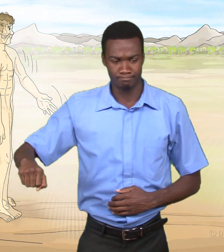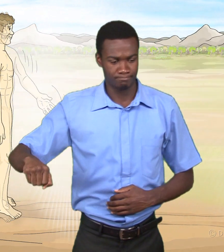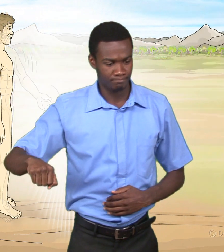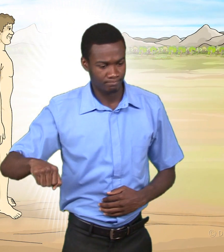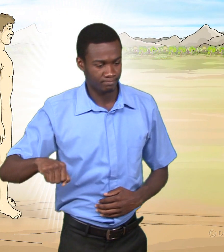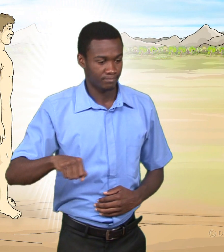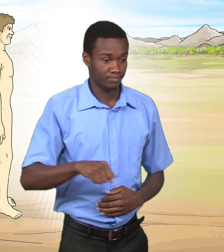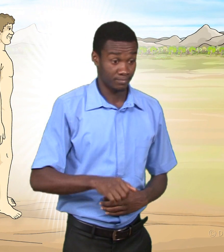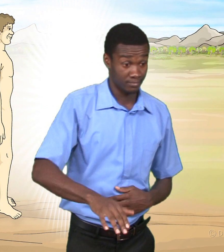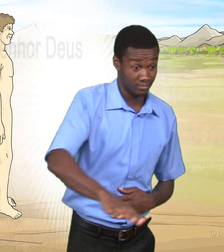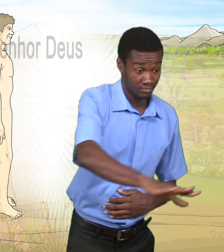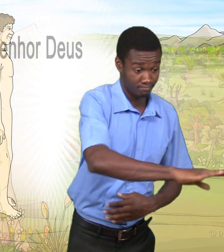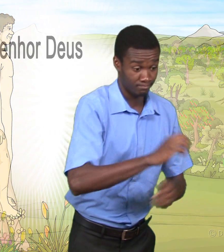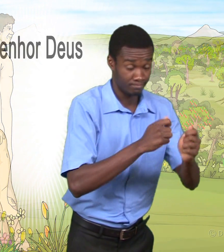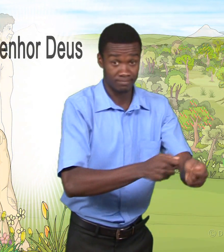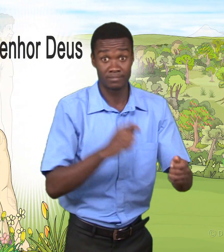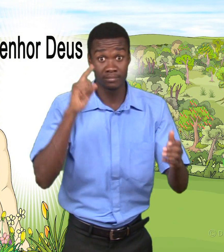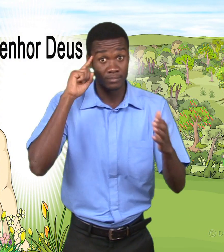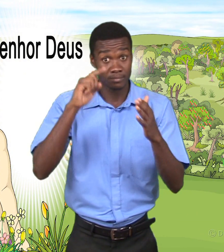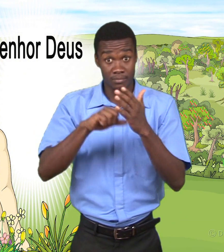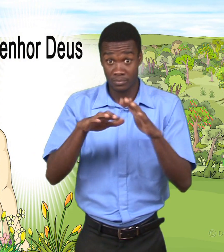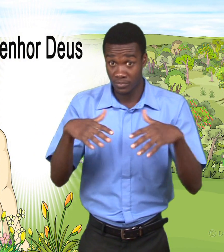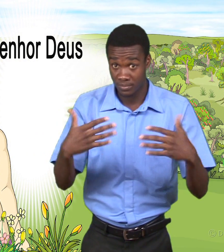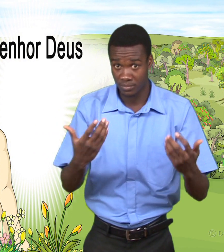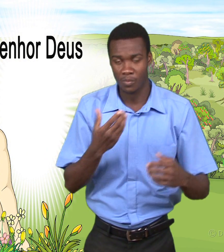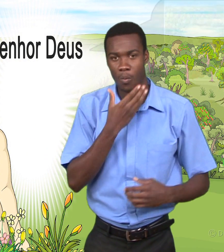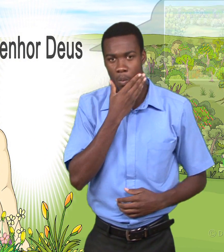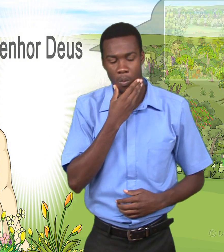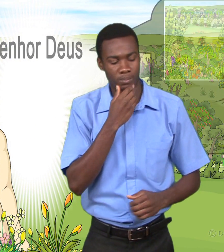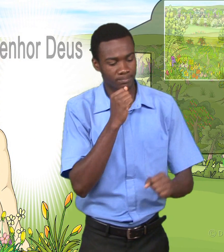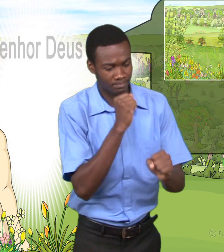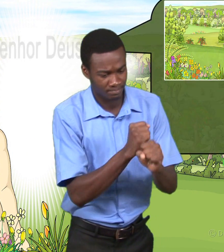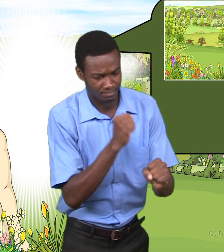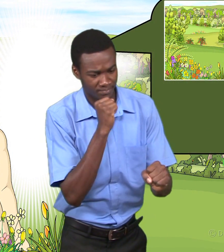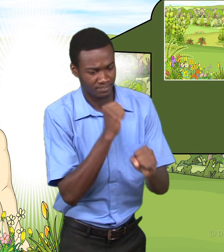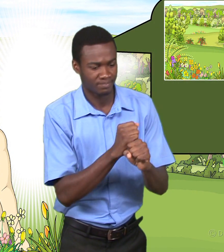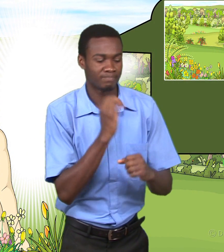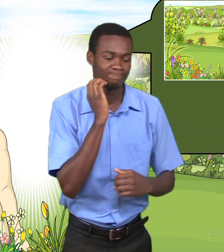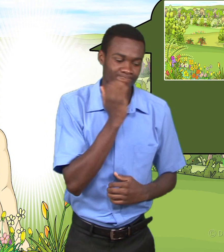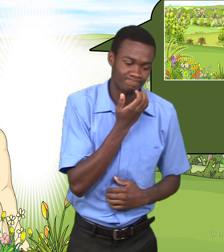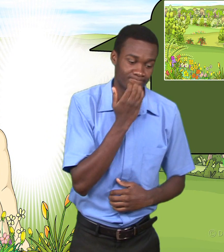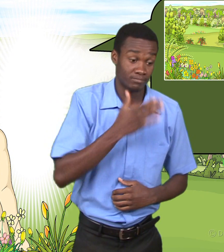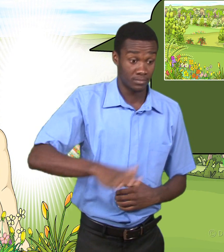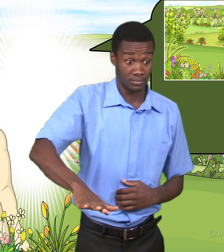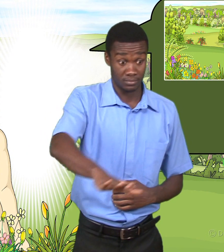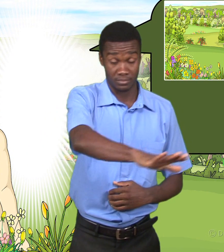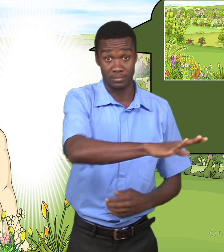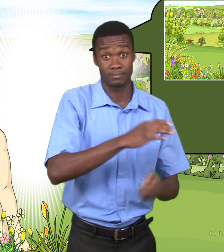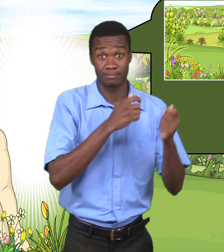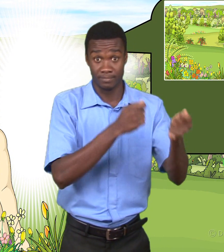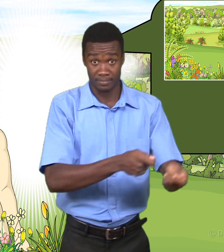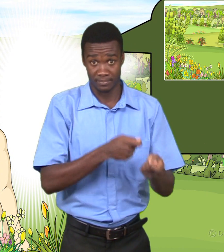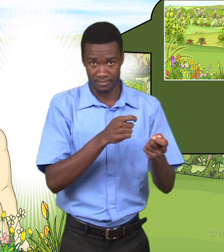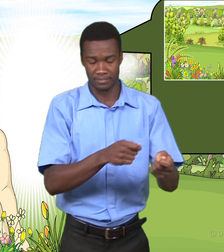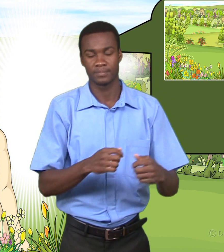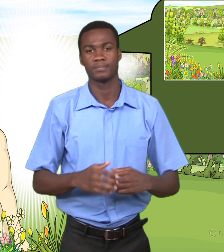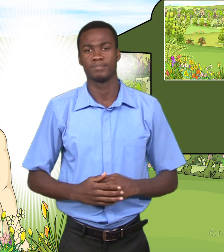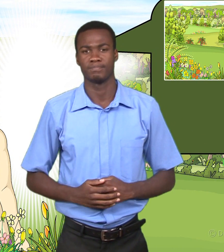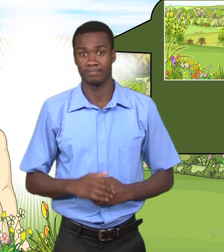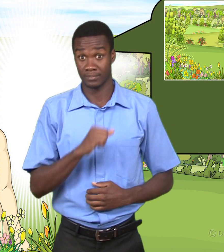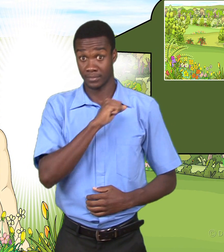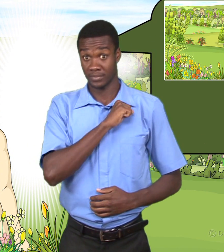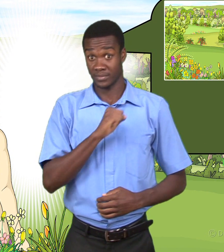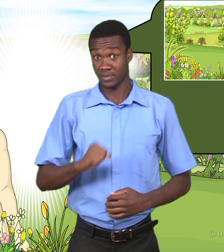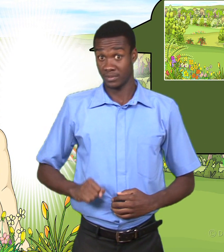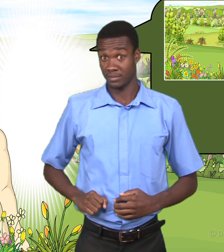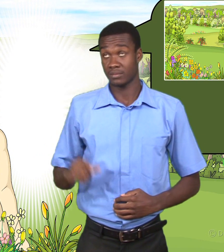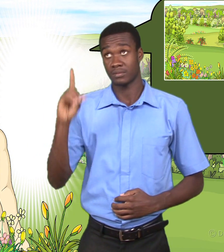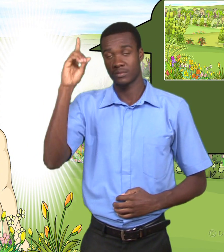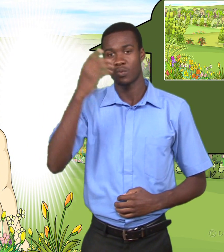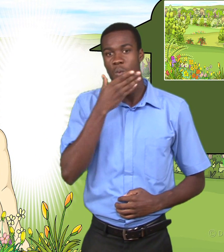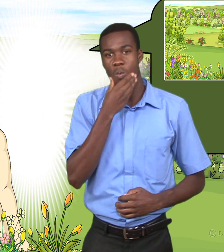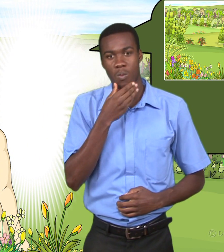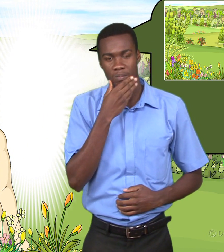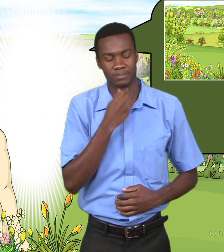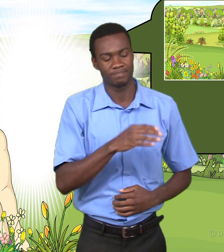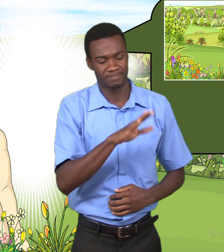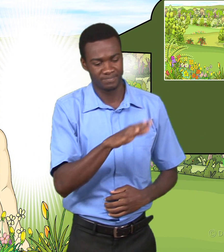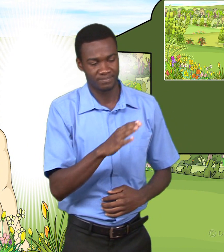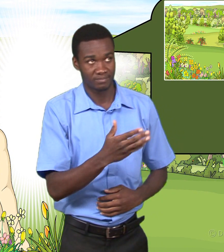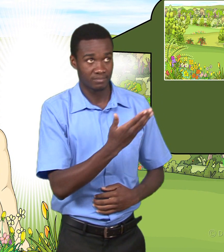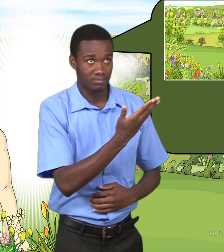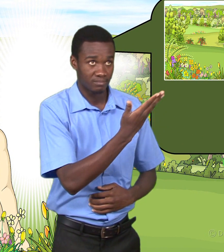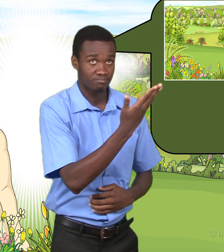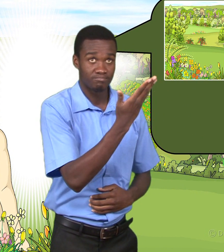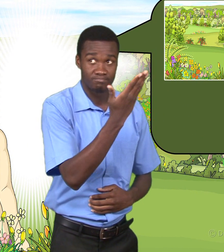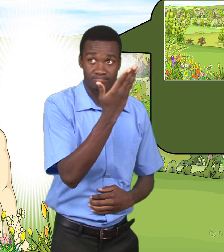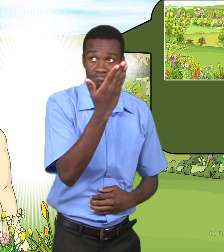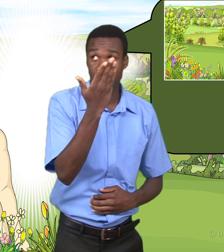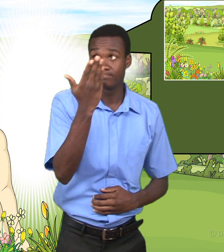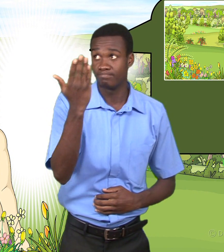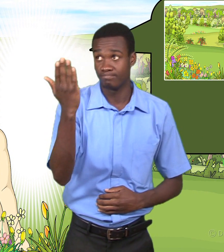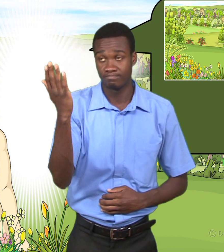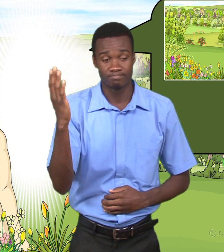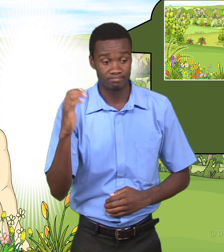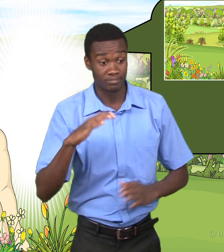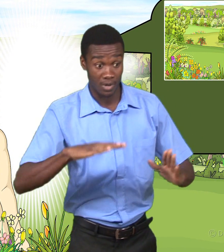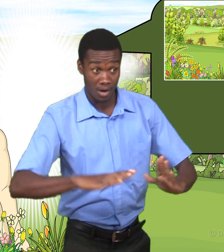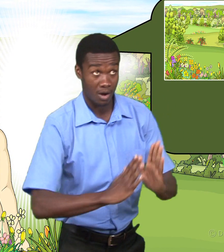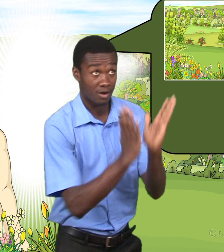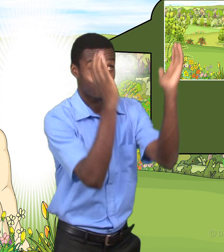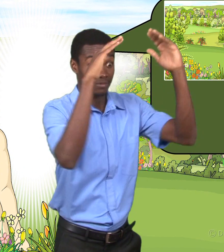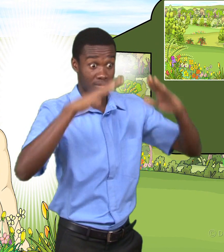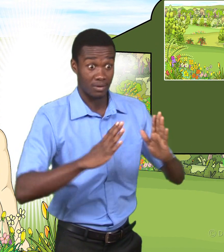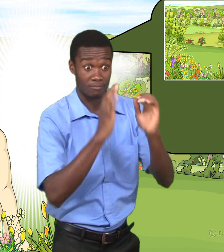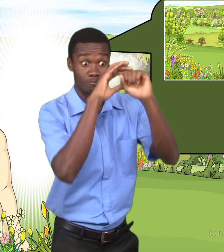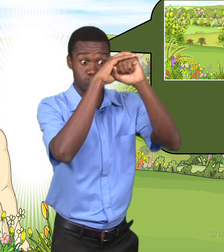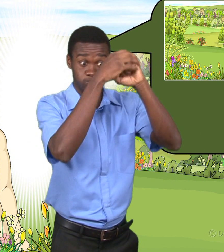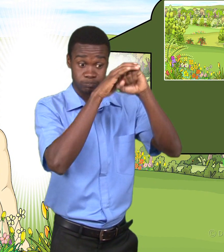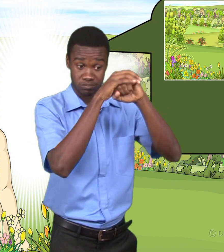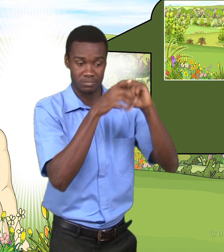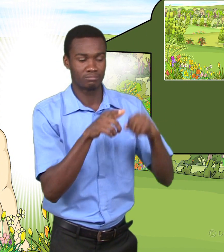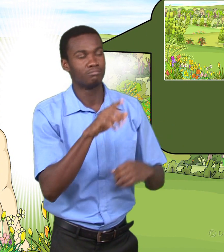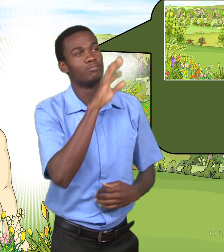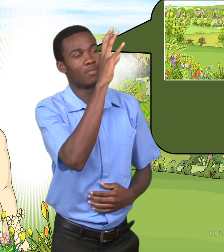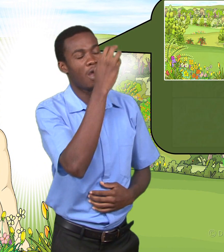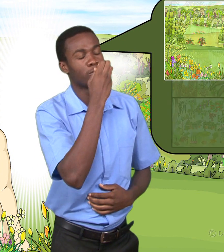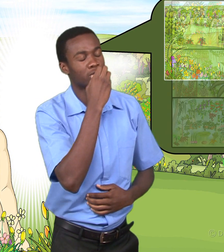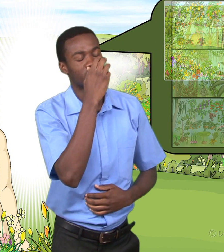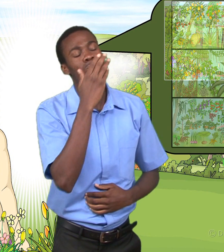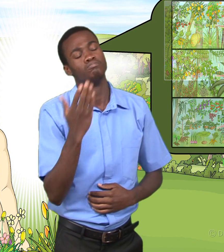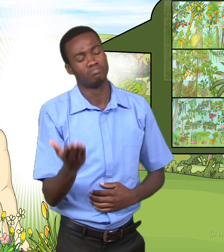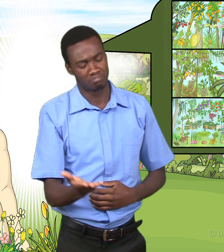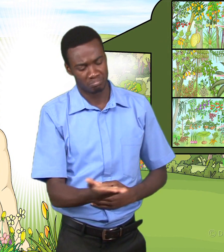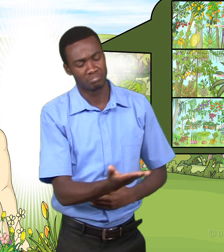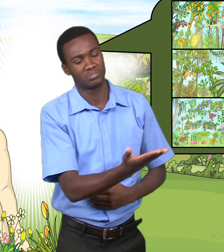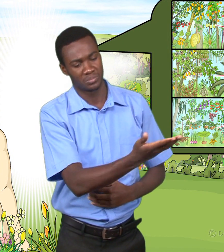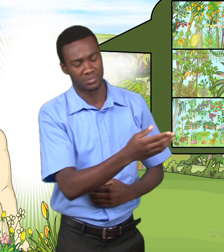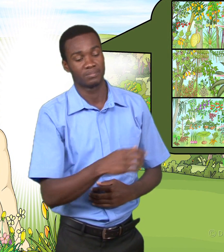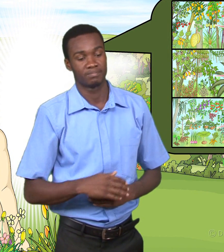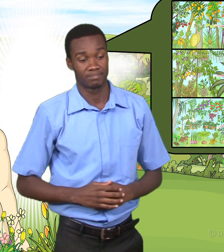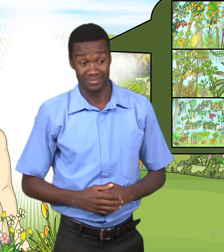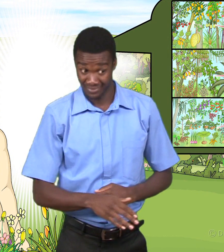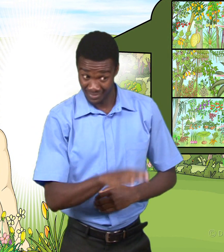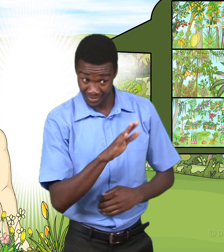Then the LORD God took the man and placed him in the Garden of Eden to cultivate and keep it.